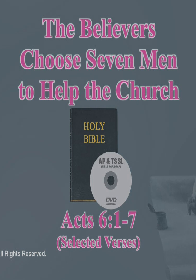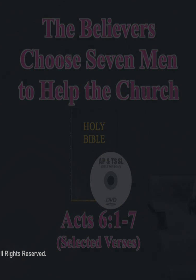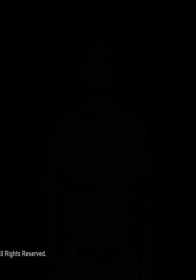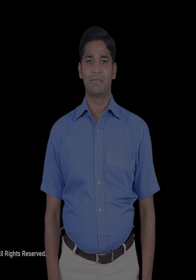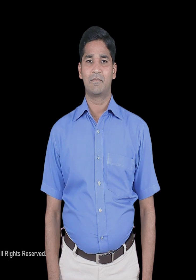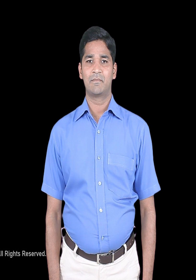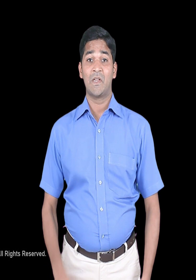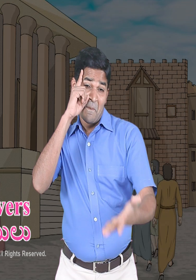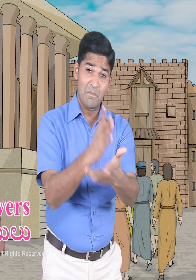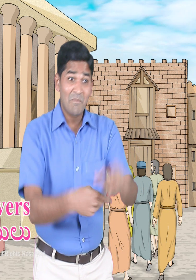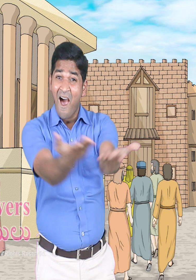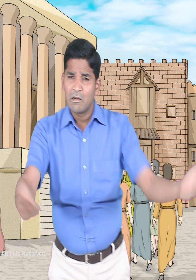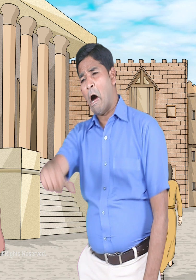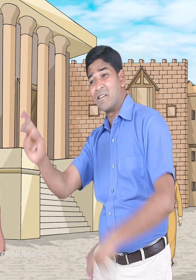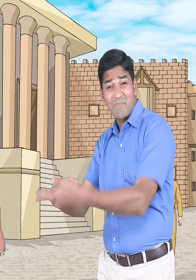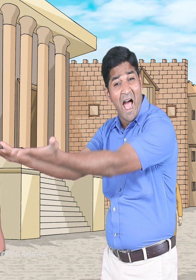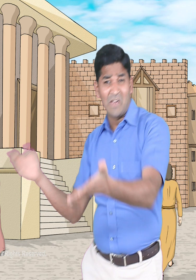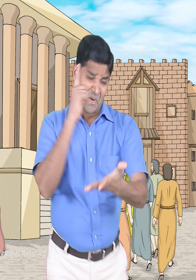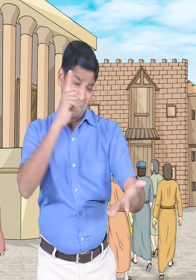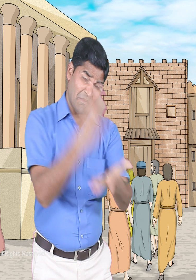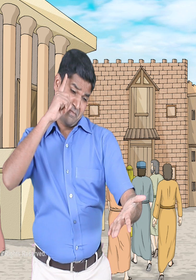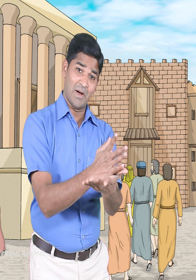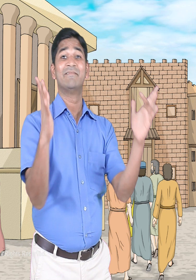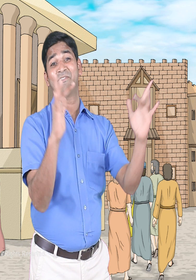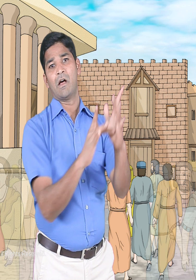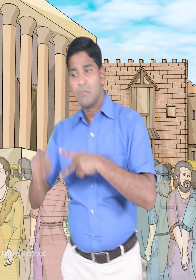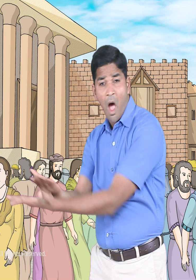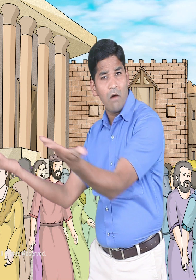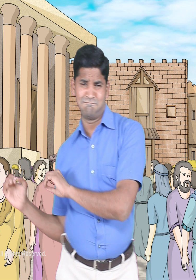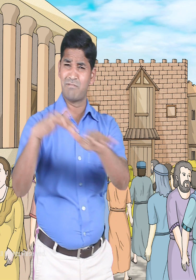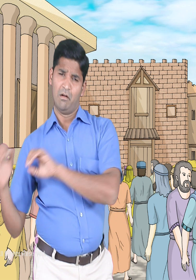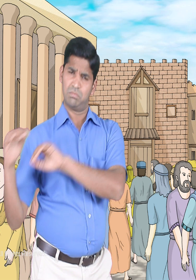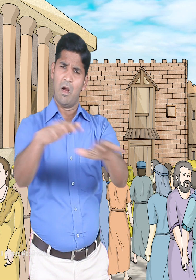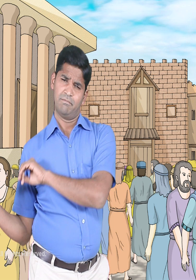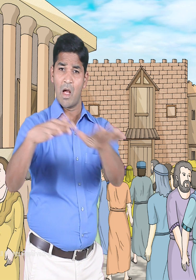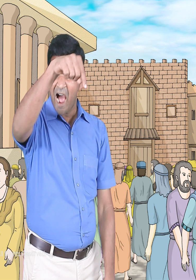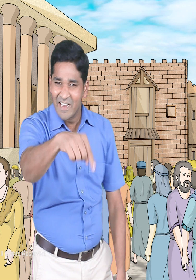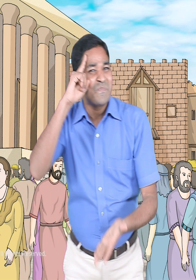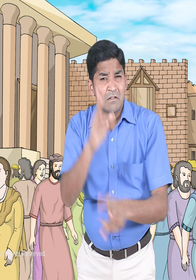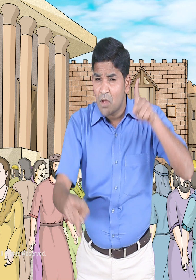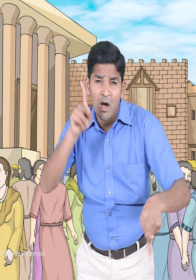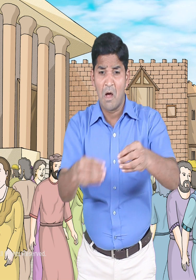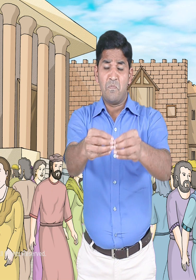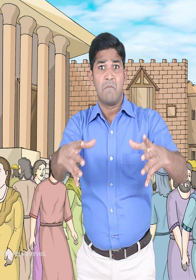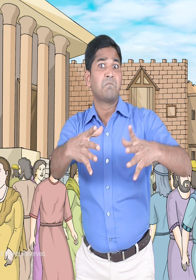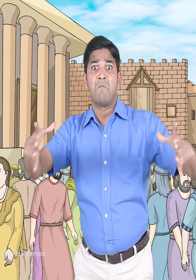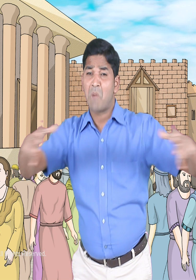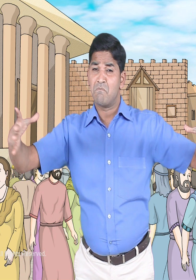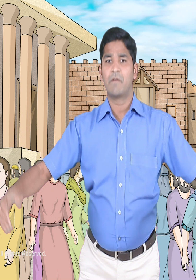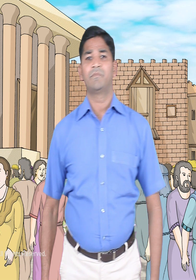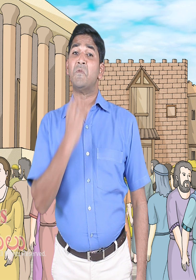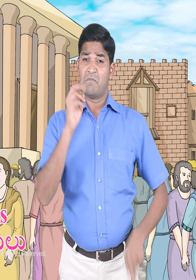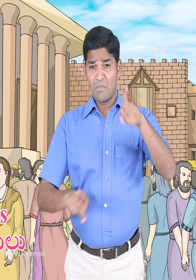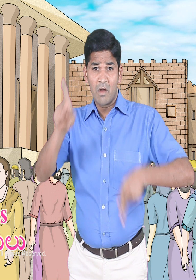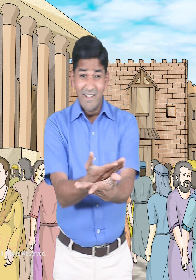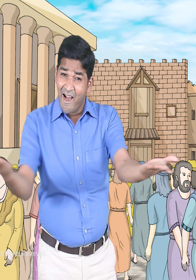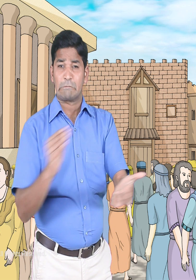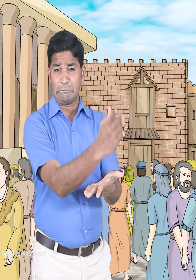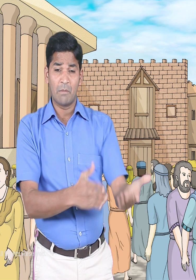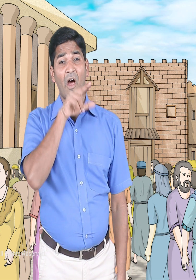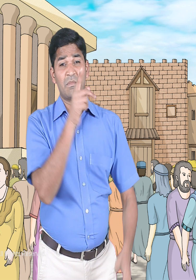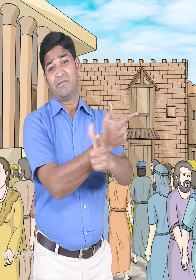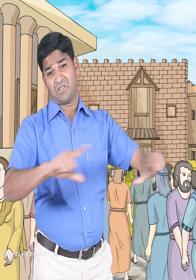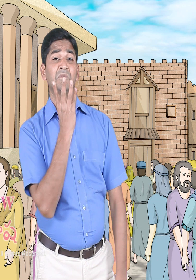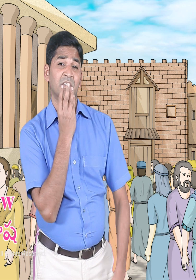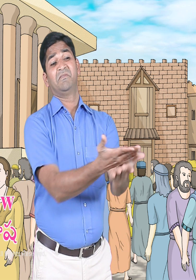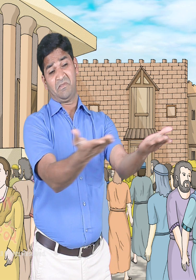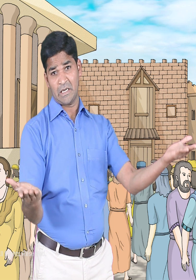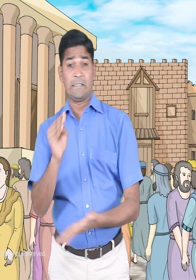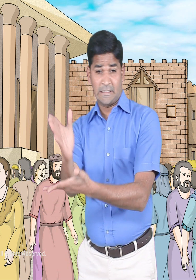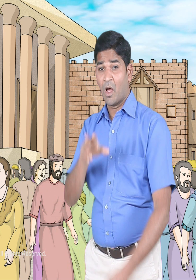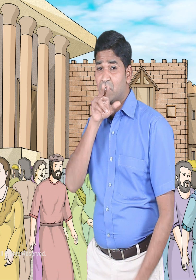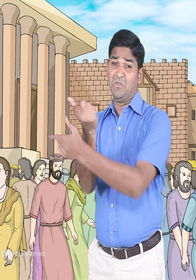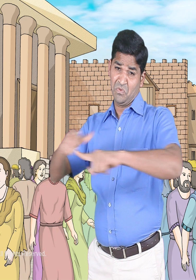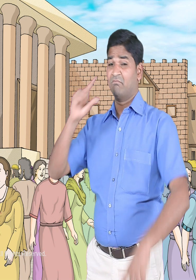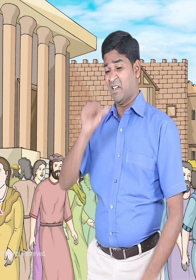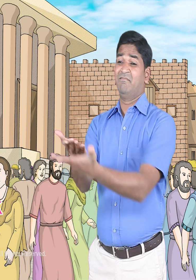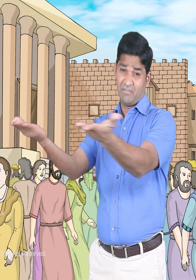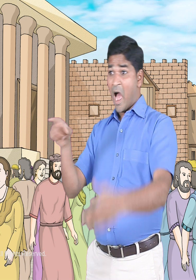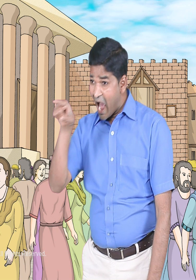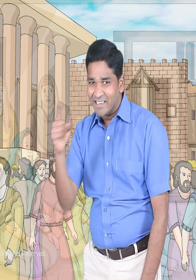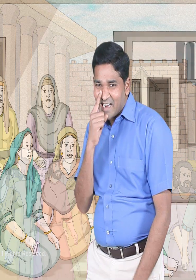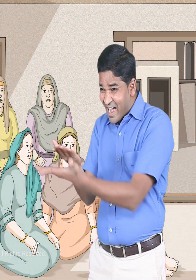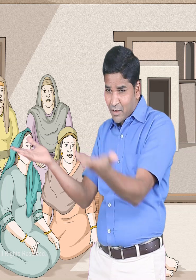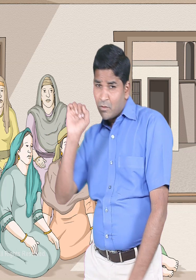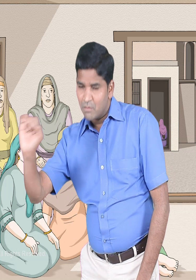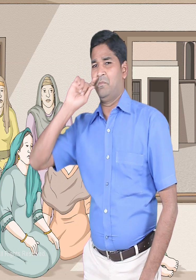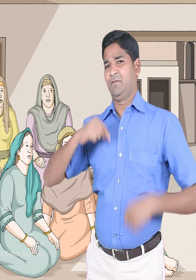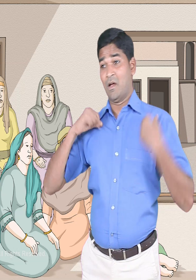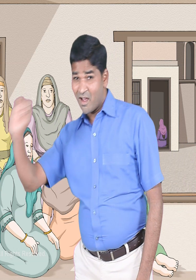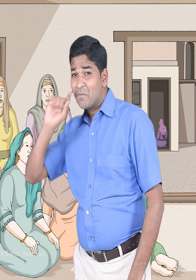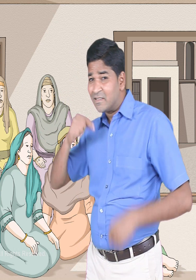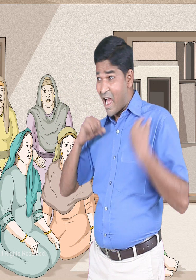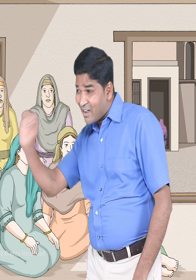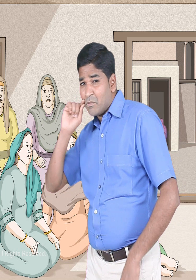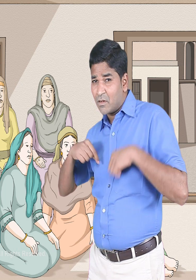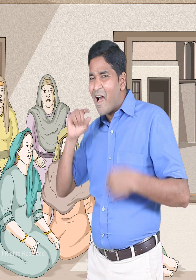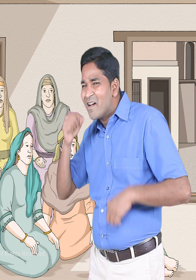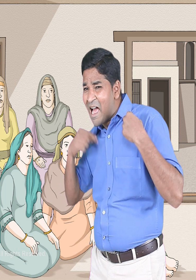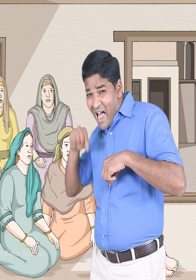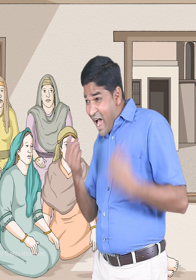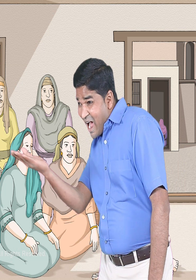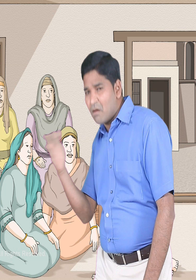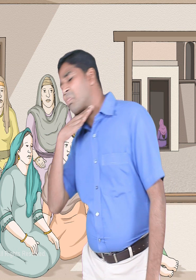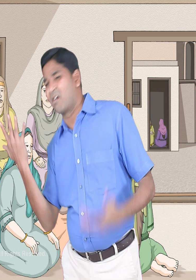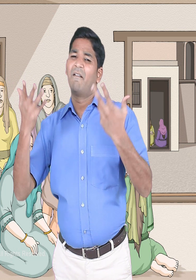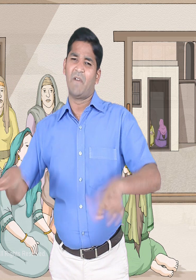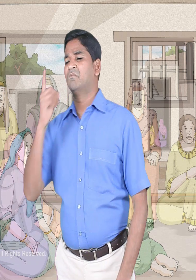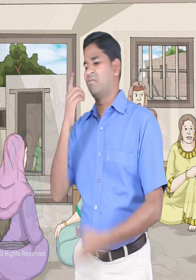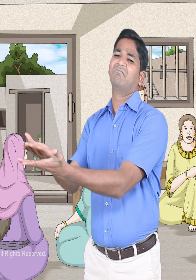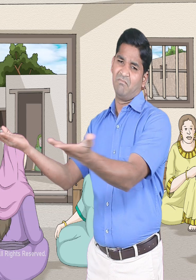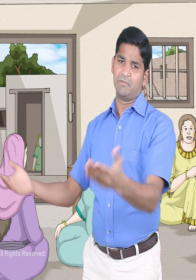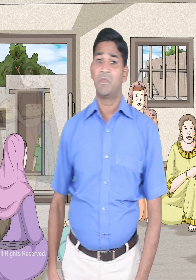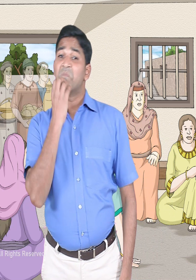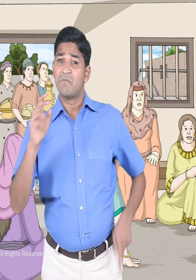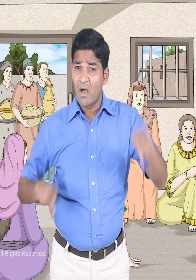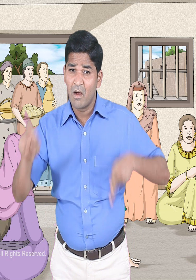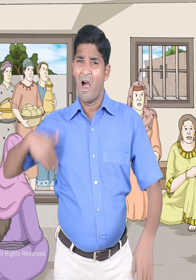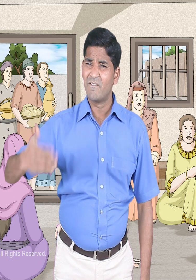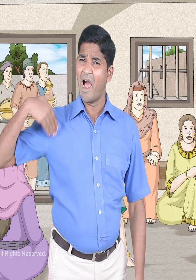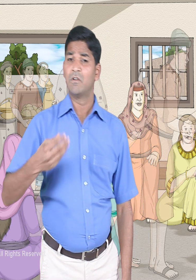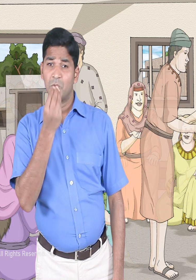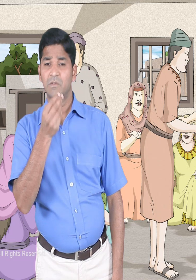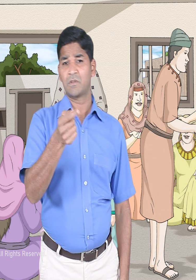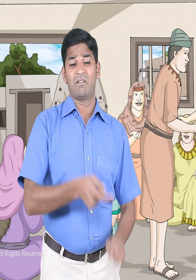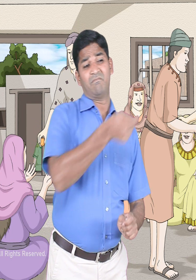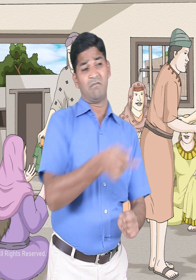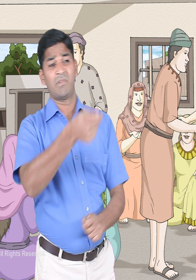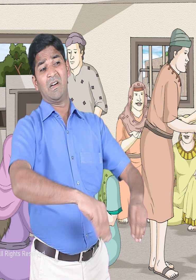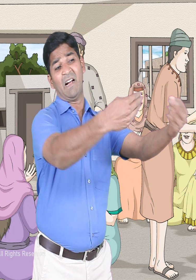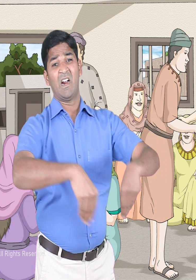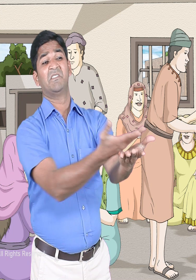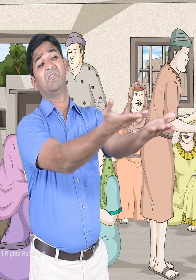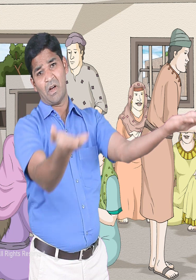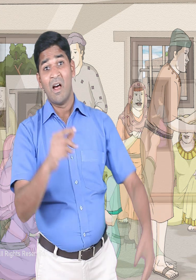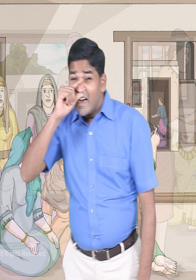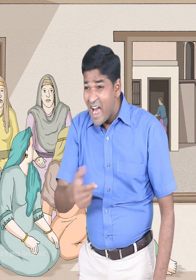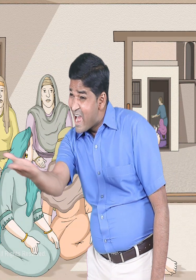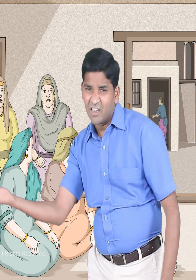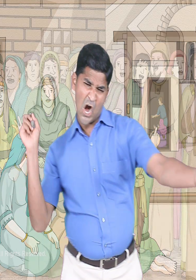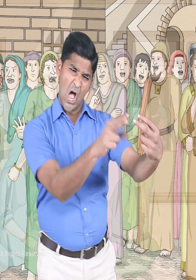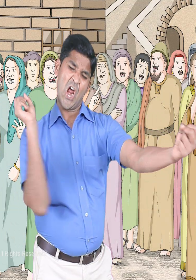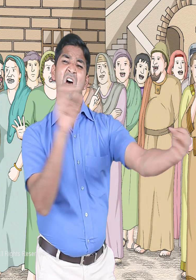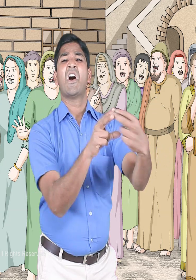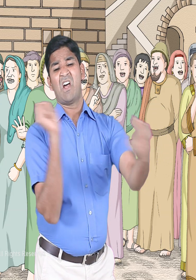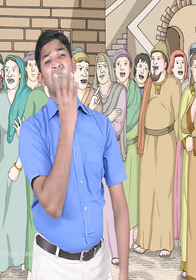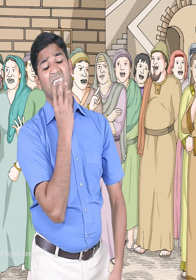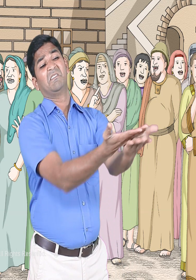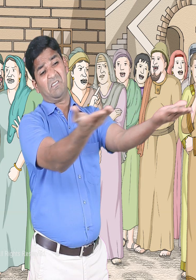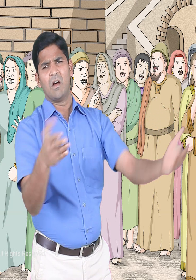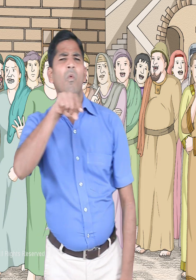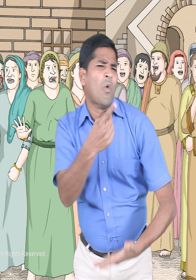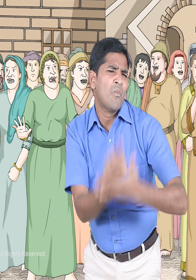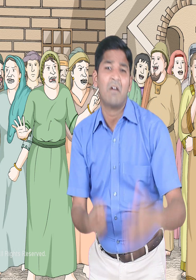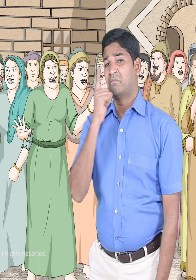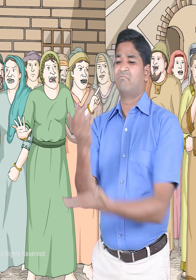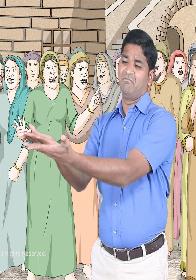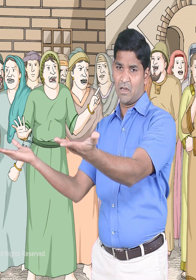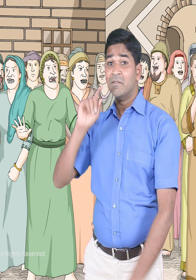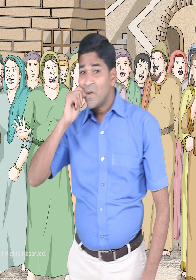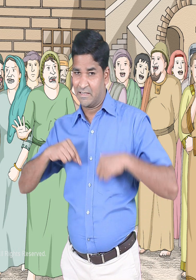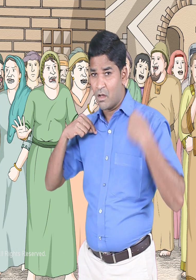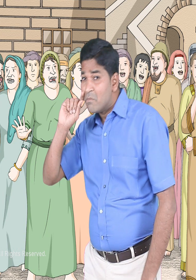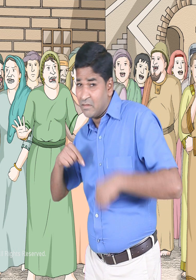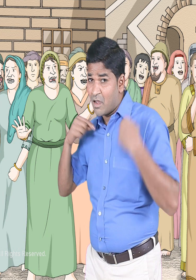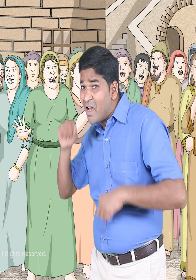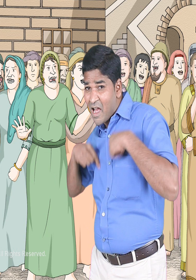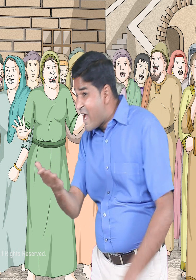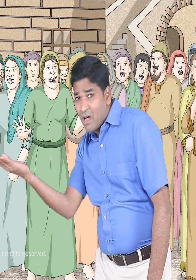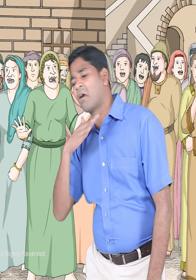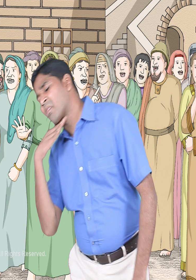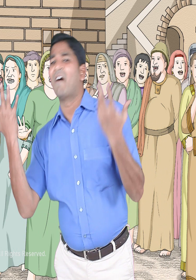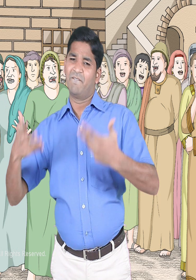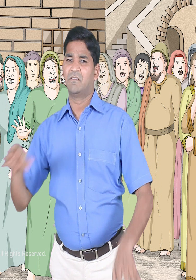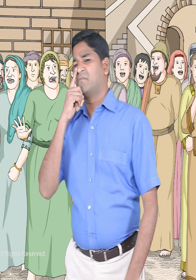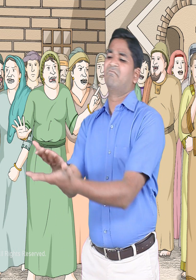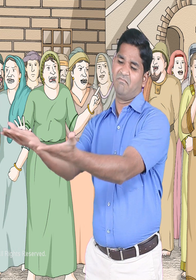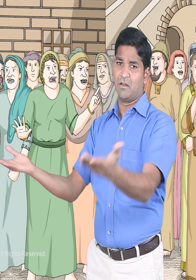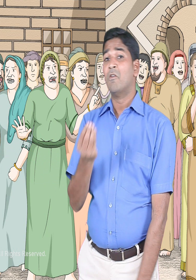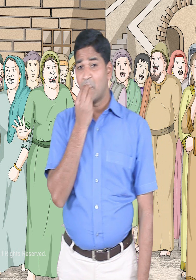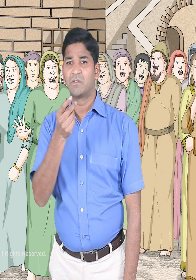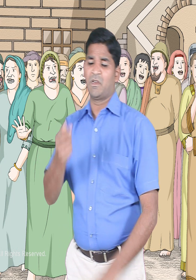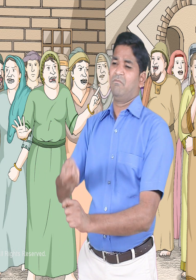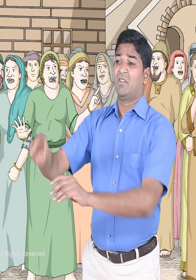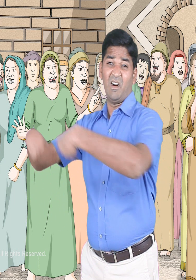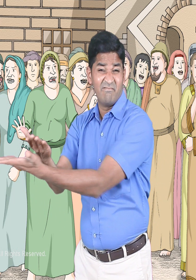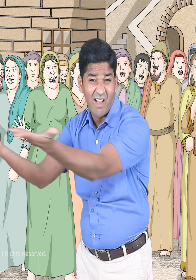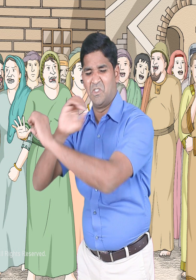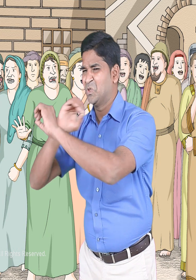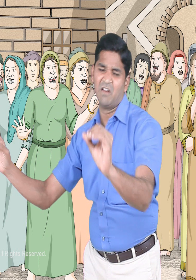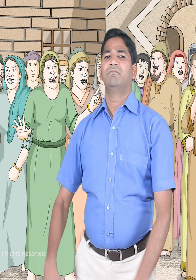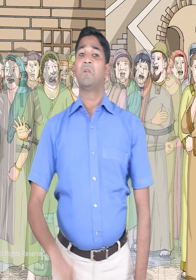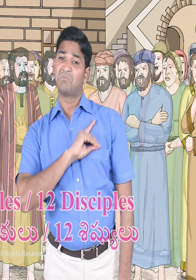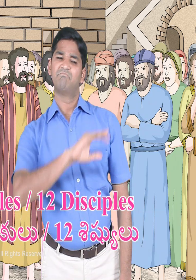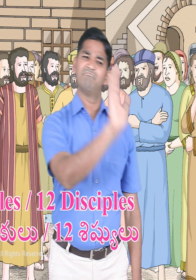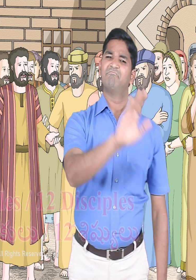In those days when the disciples were increasing in number, the Grecian Jews among them began to grumble against the Hebraic Jews because their widows were being overlooked in the daily distribution of food.